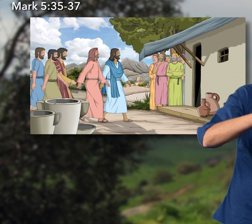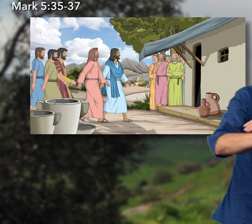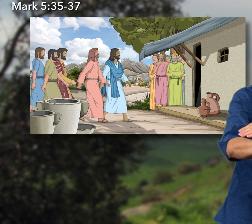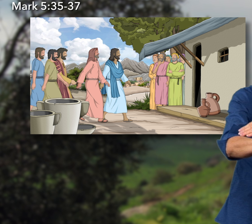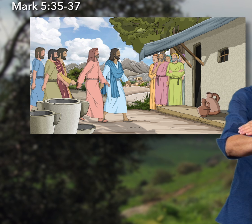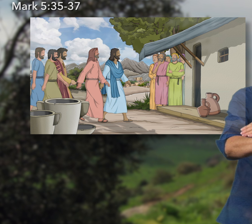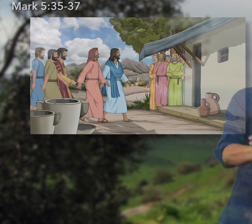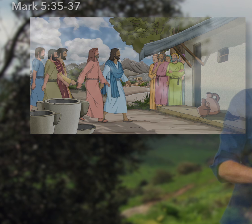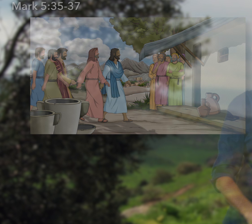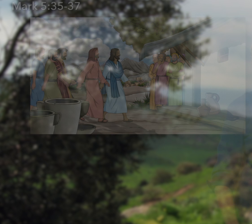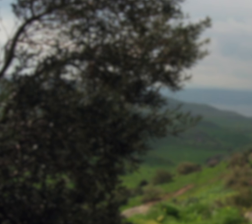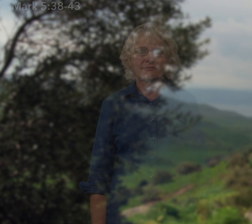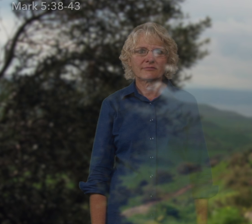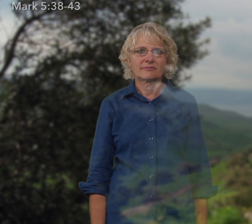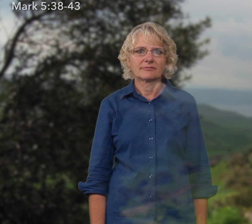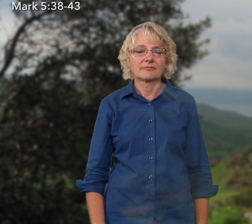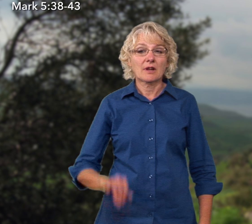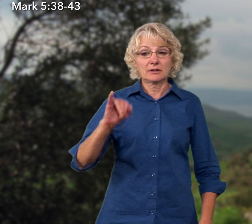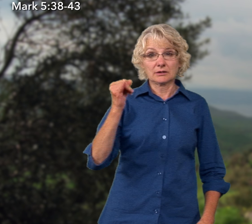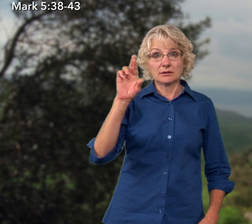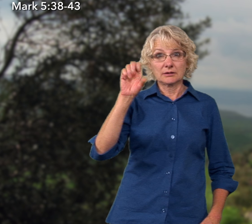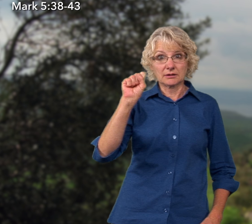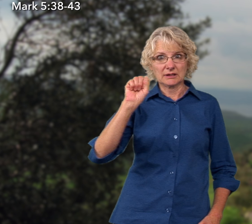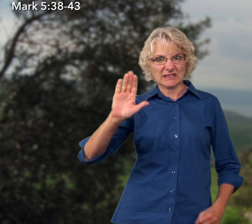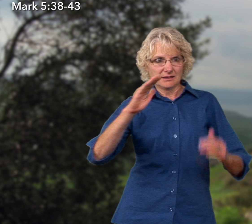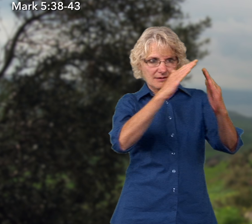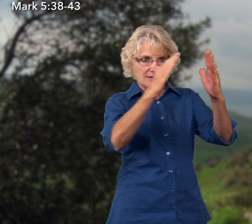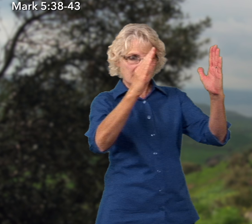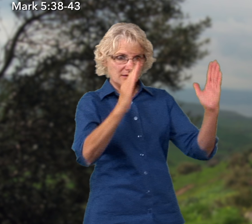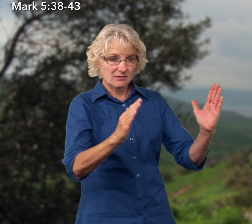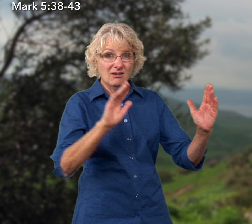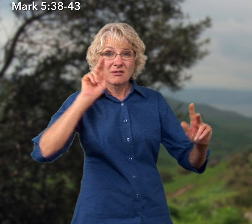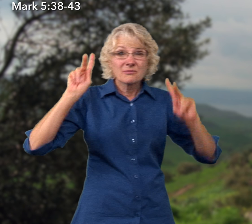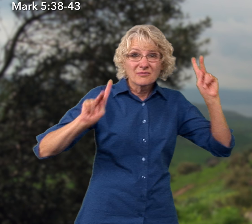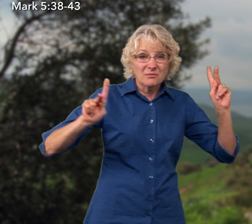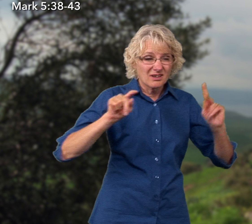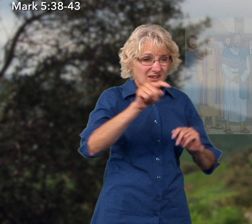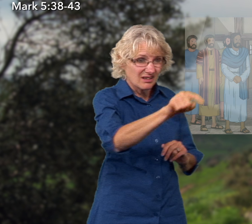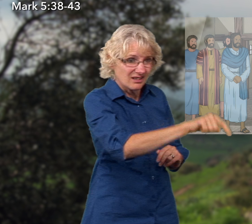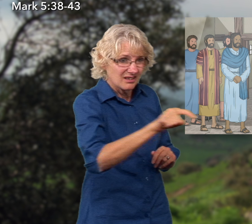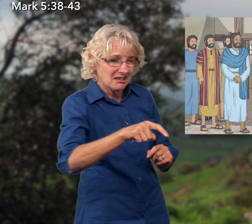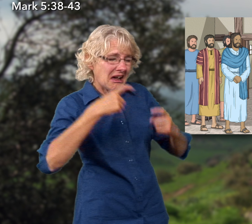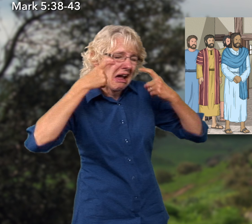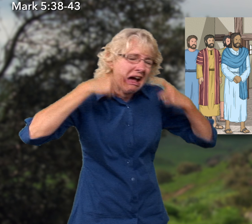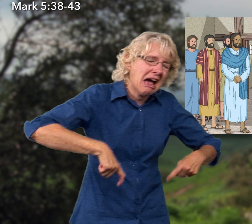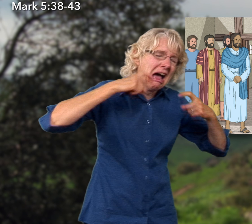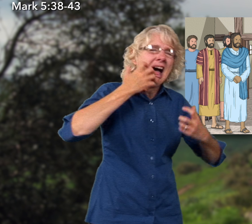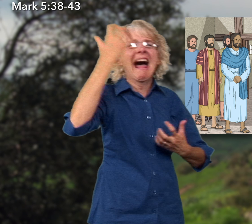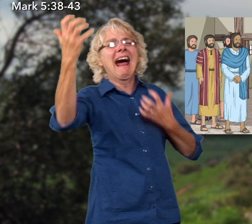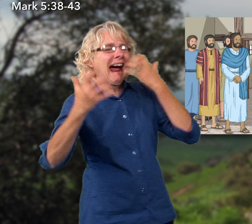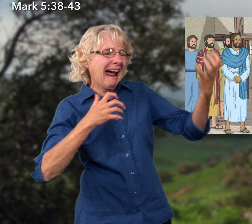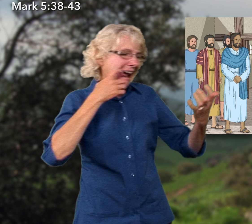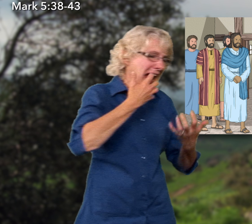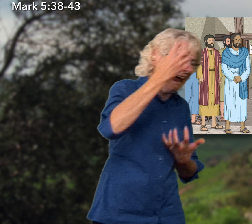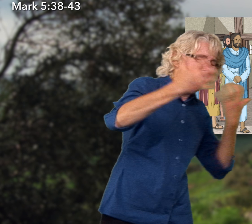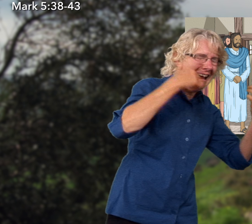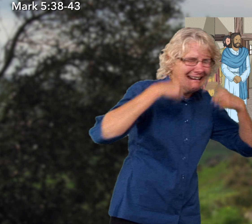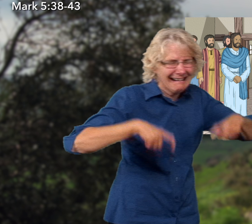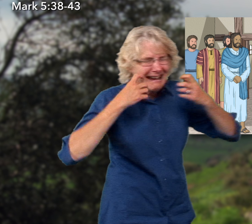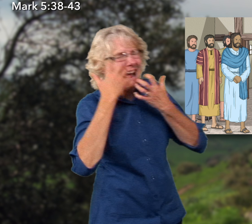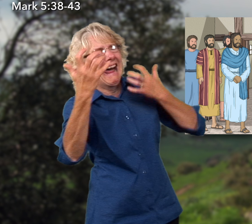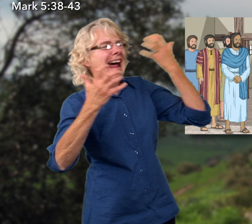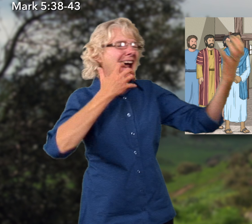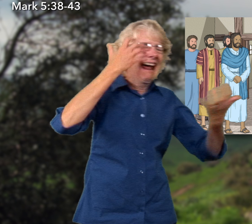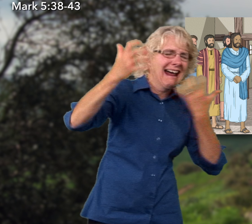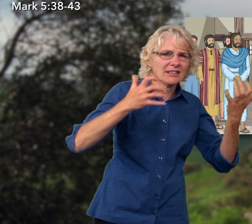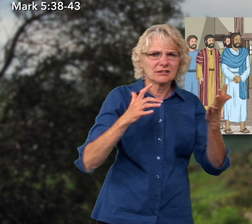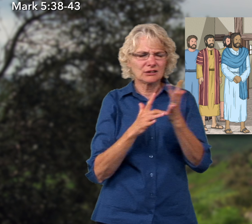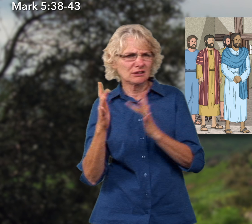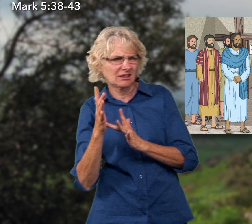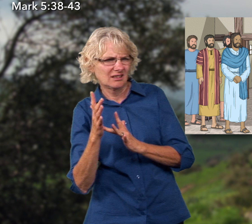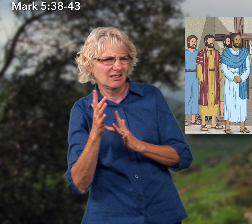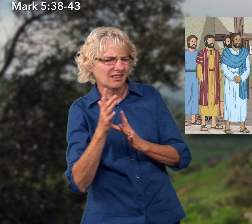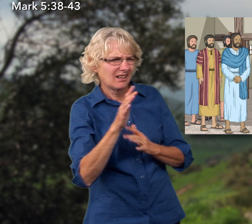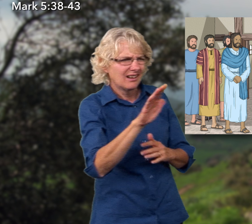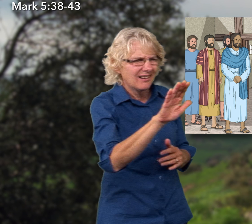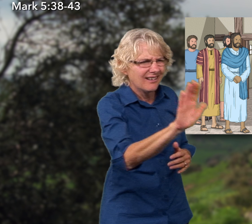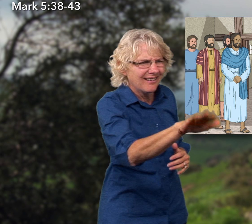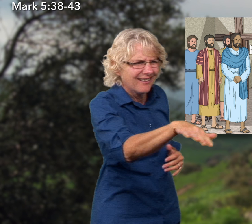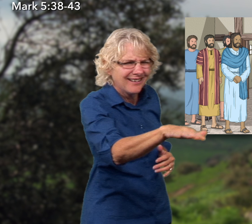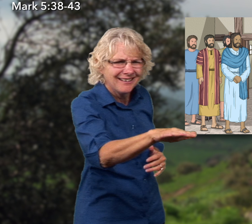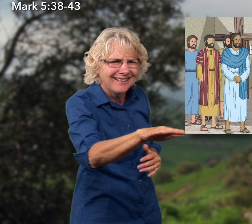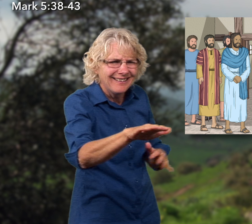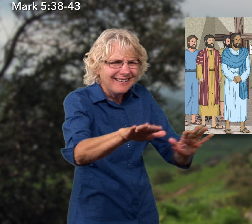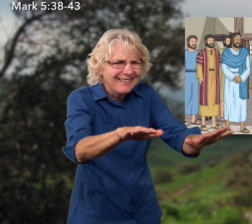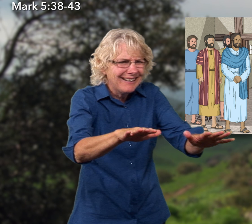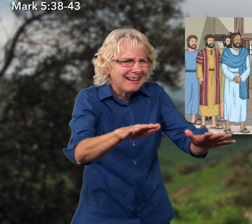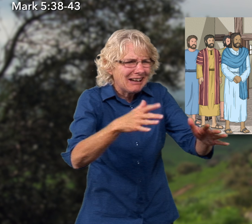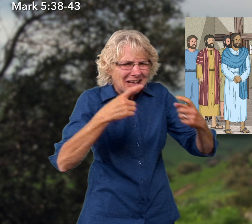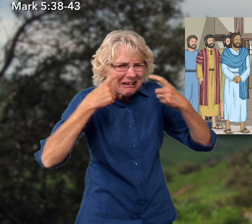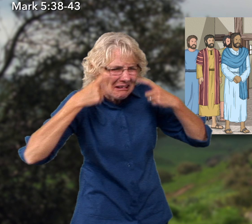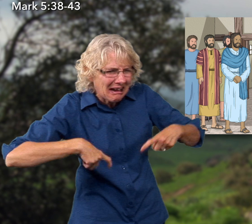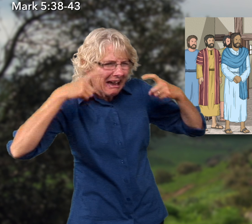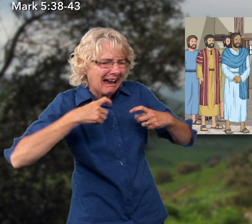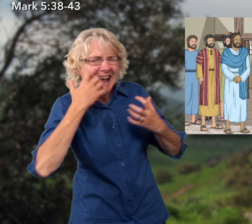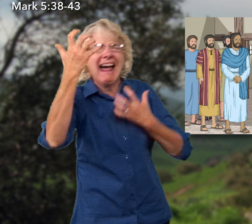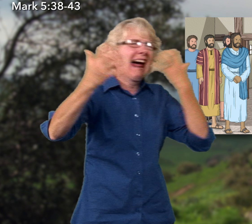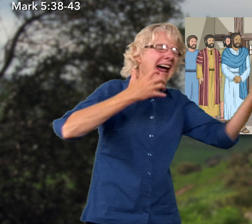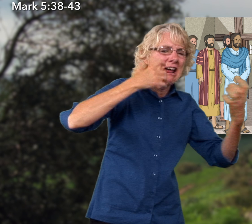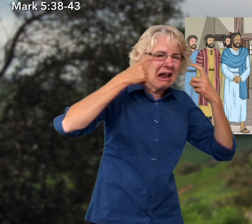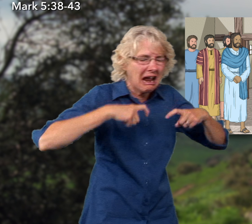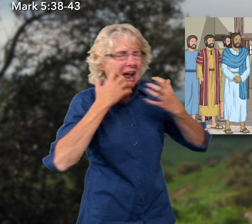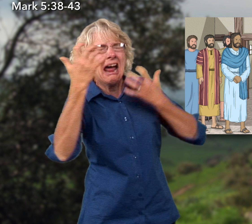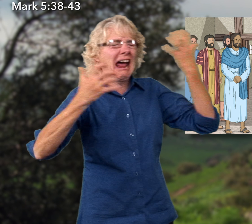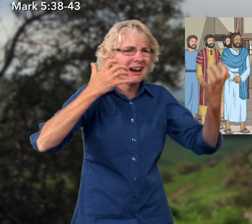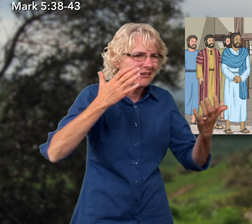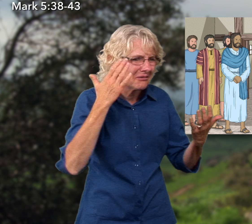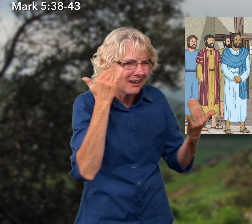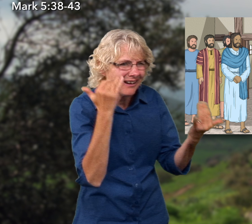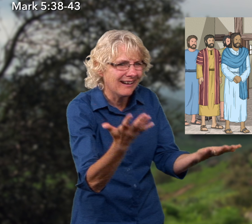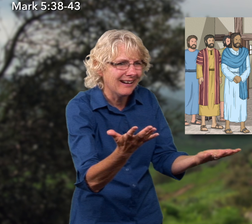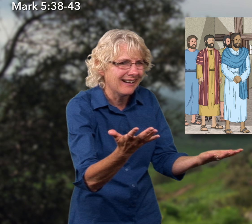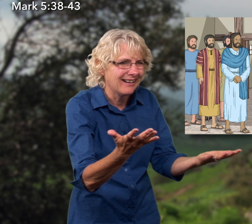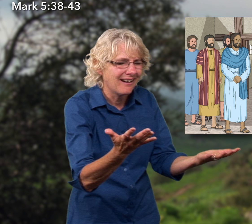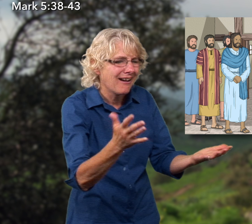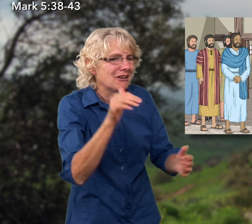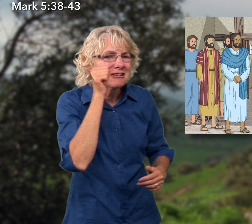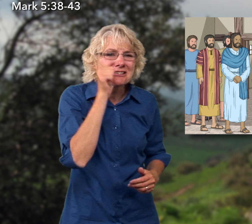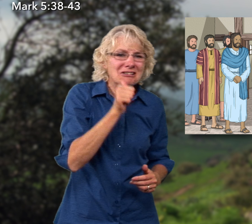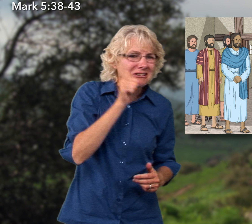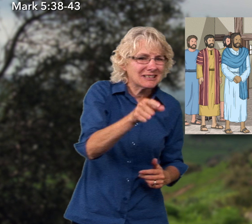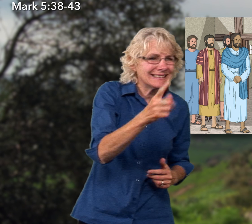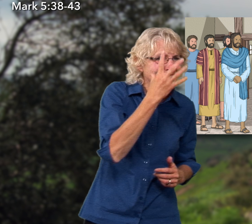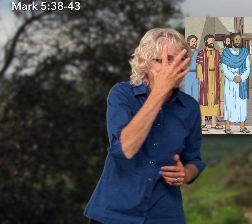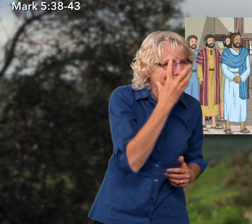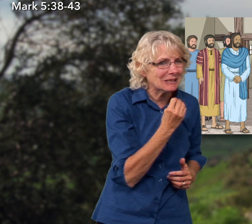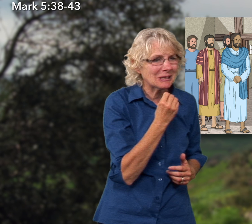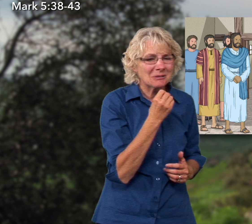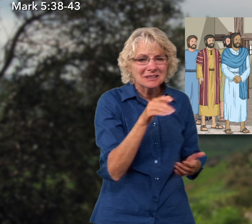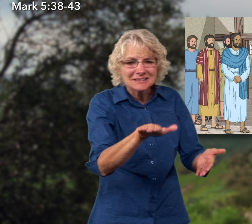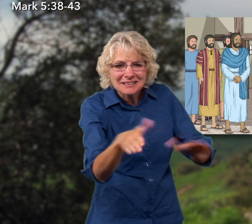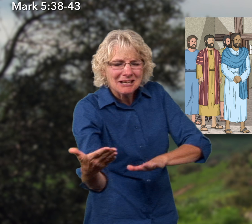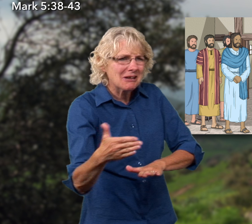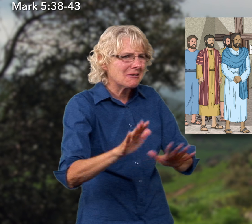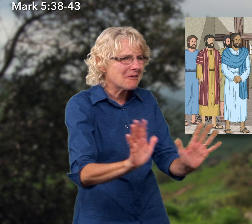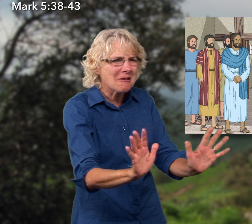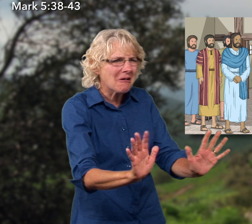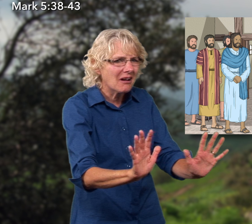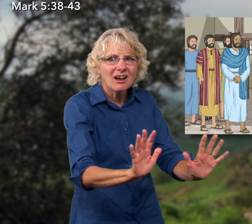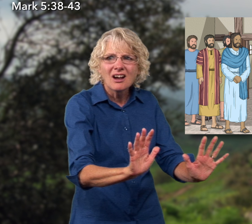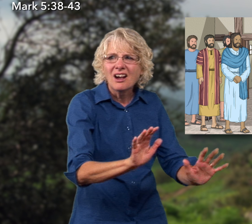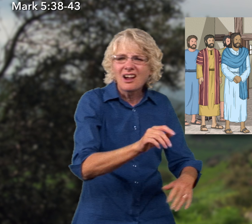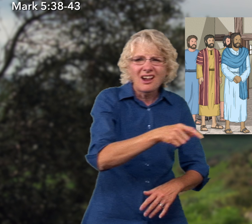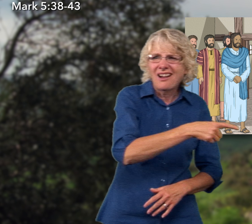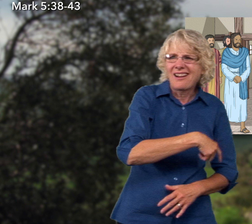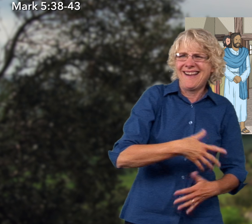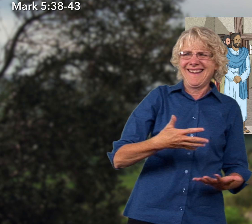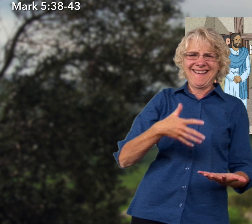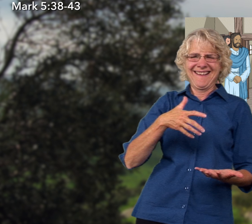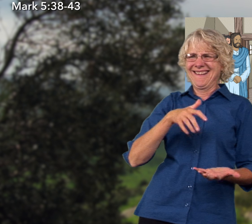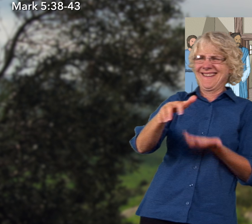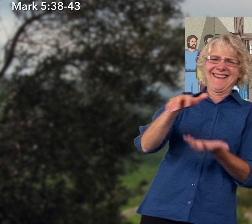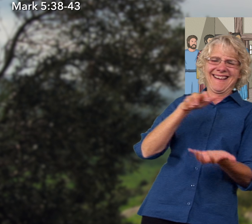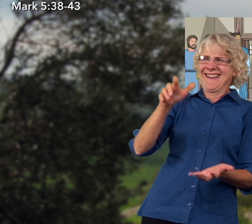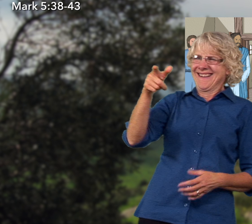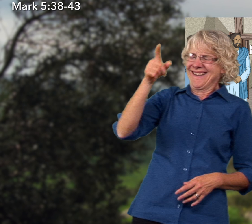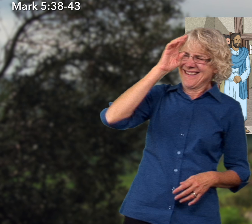When they arrived at the house of the synagogue leader, Jesus saw the commotion and the people weeping and wailing loudly. He went inside and asked, “Why all this commotion and weeping? The child is not dead, but asleep.”